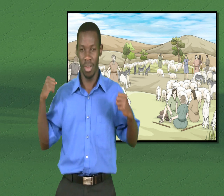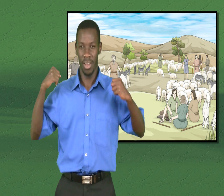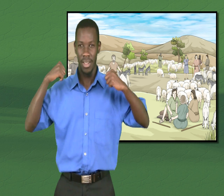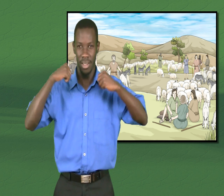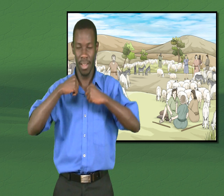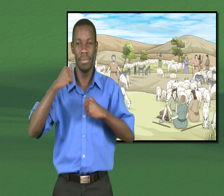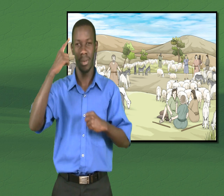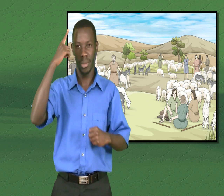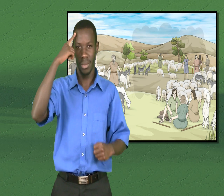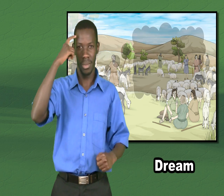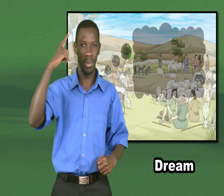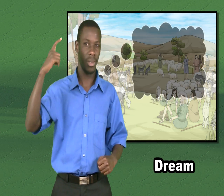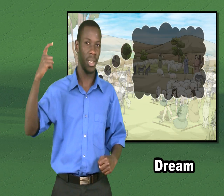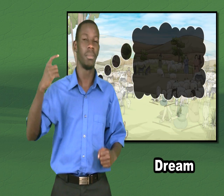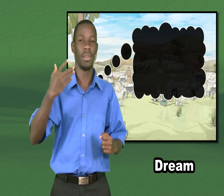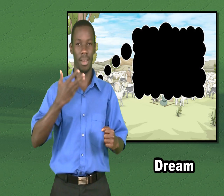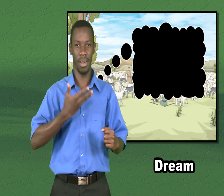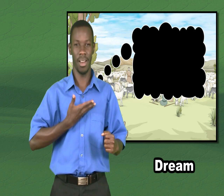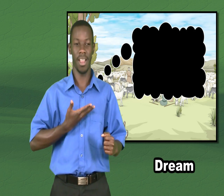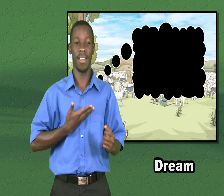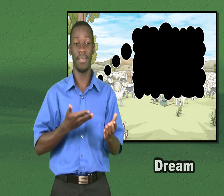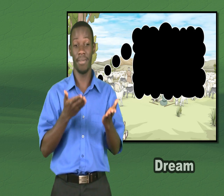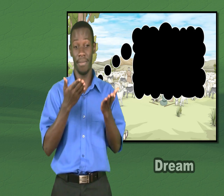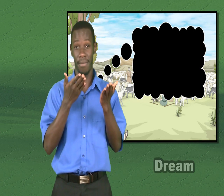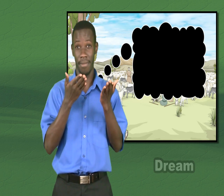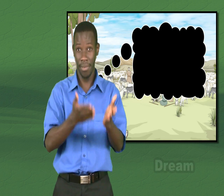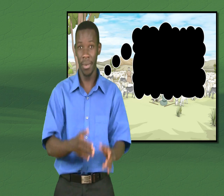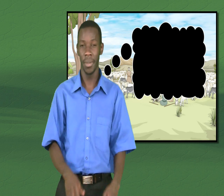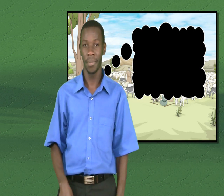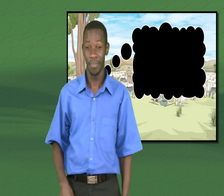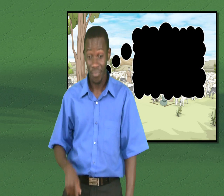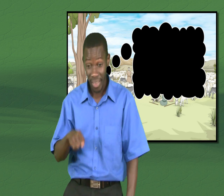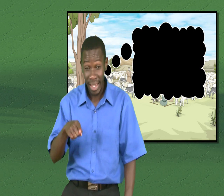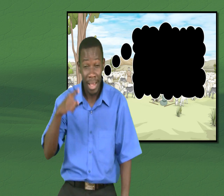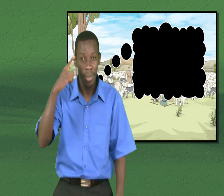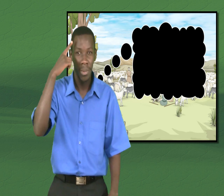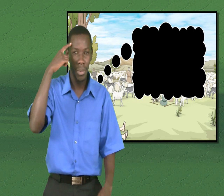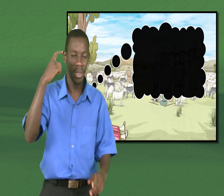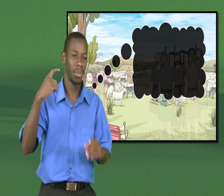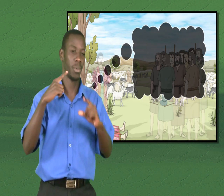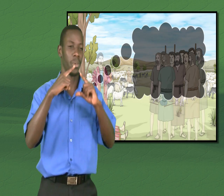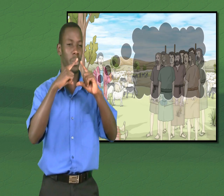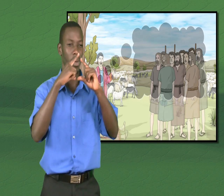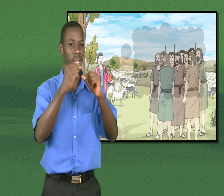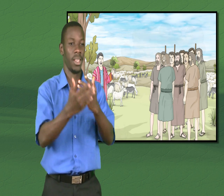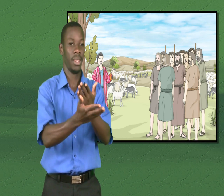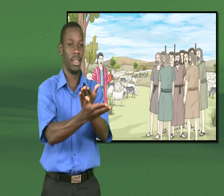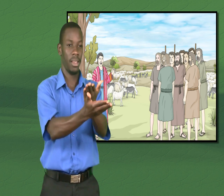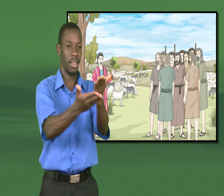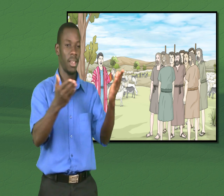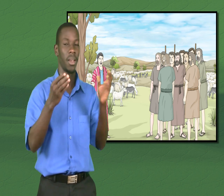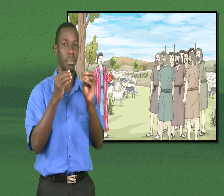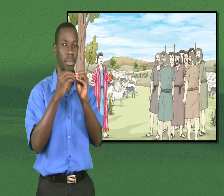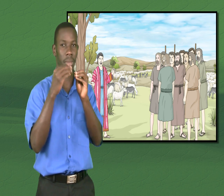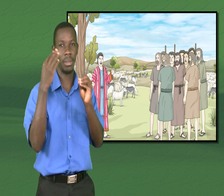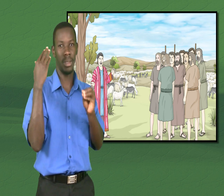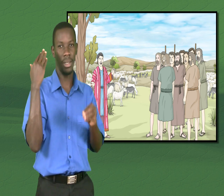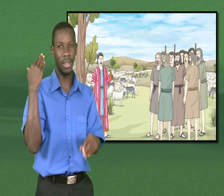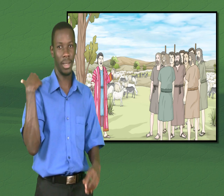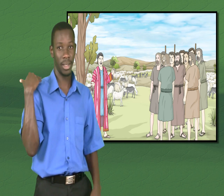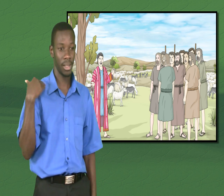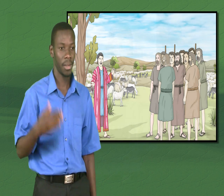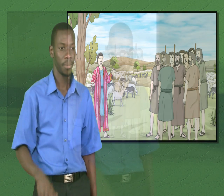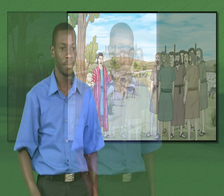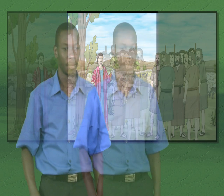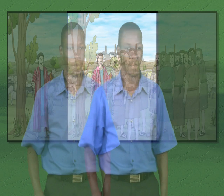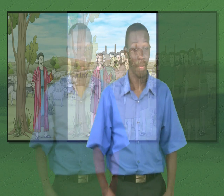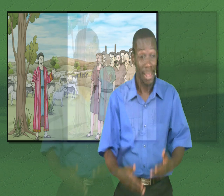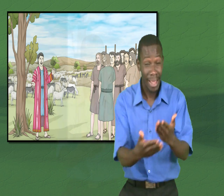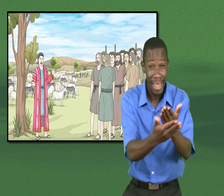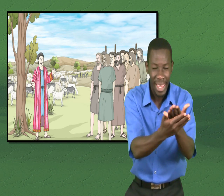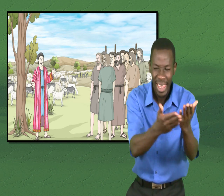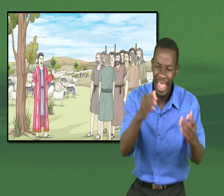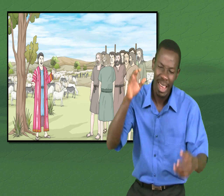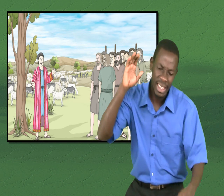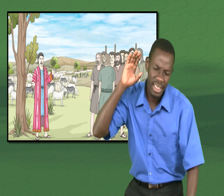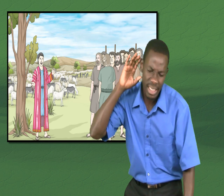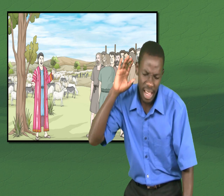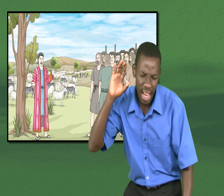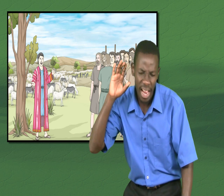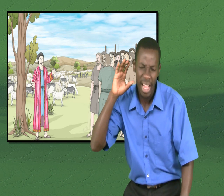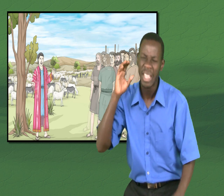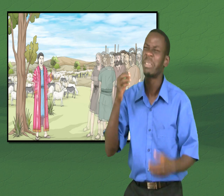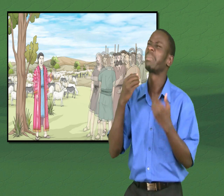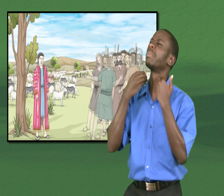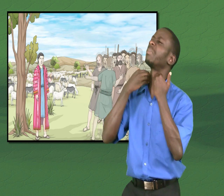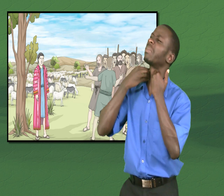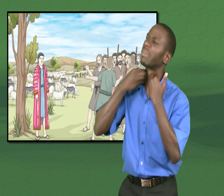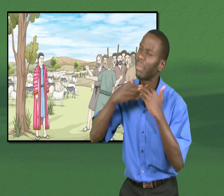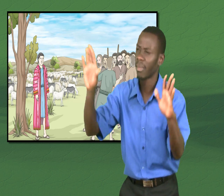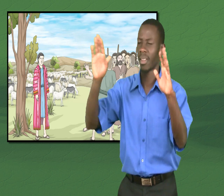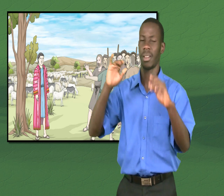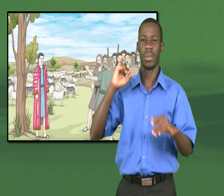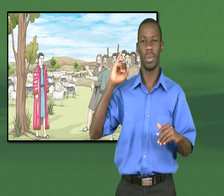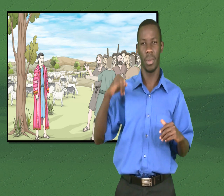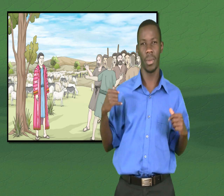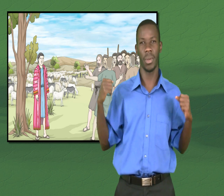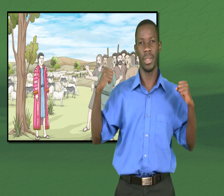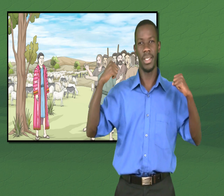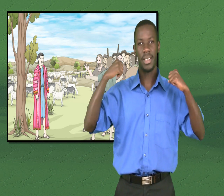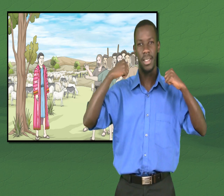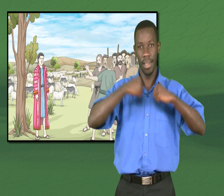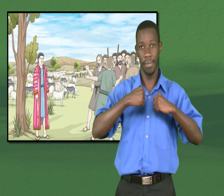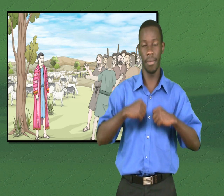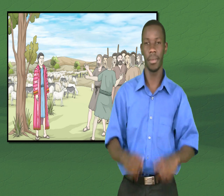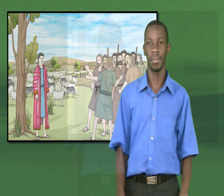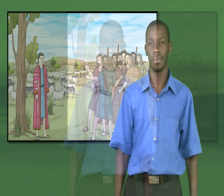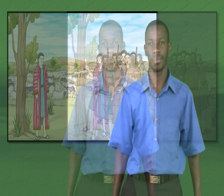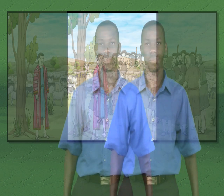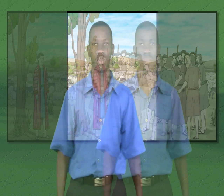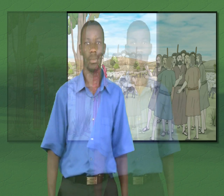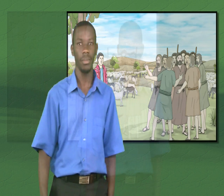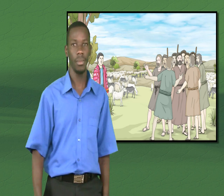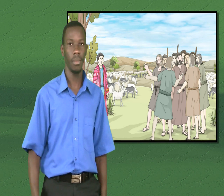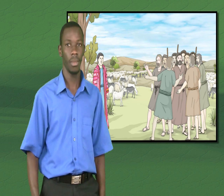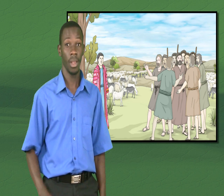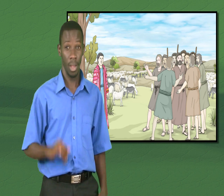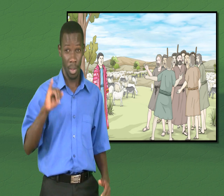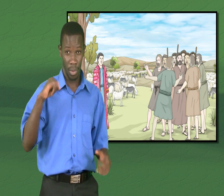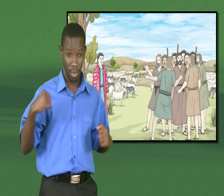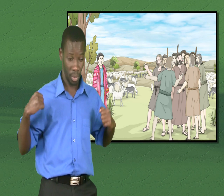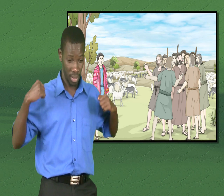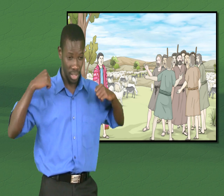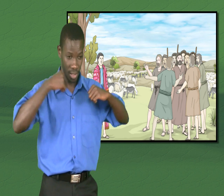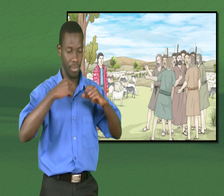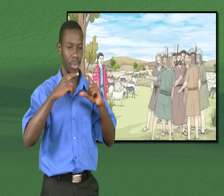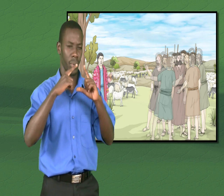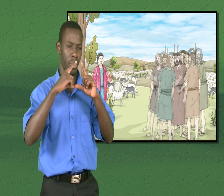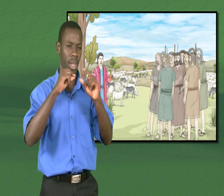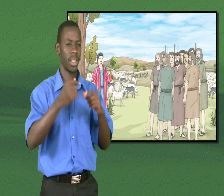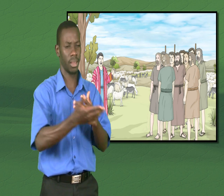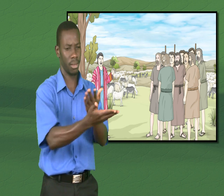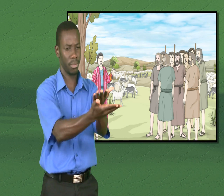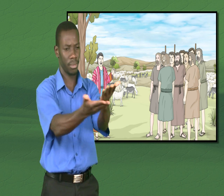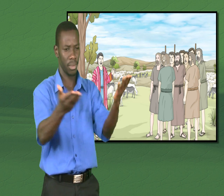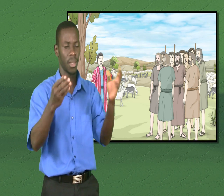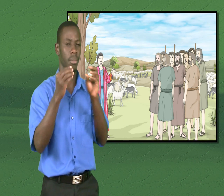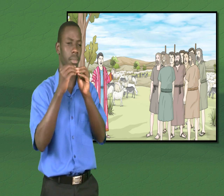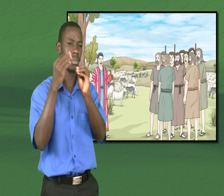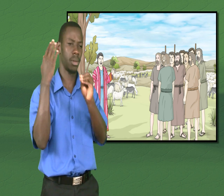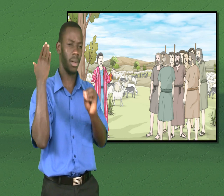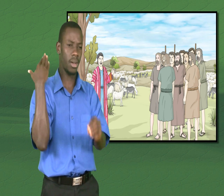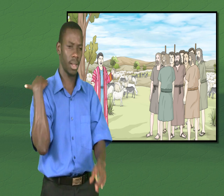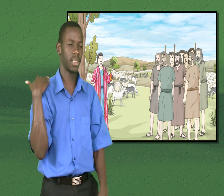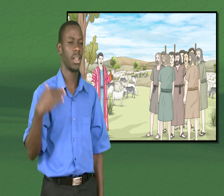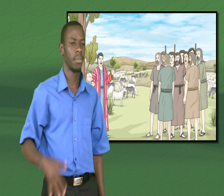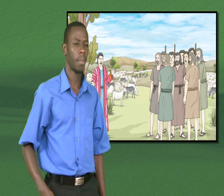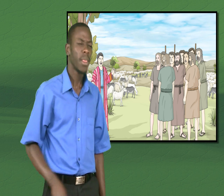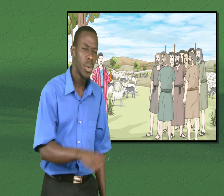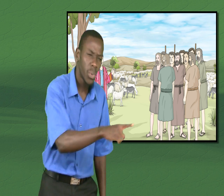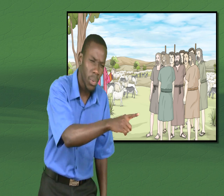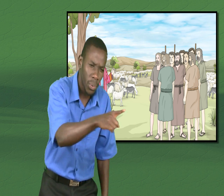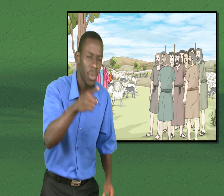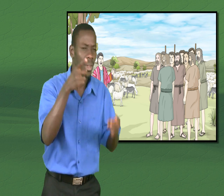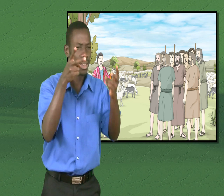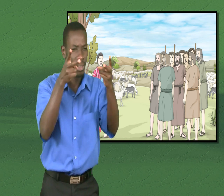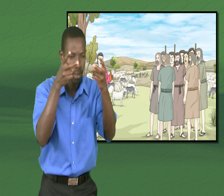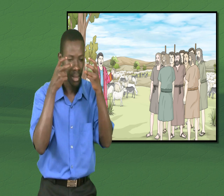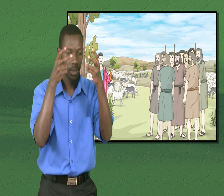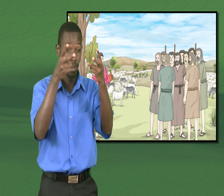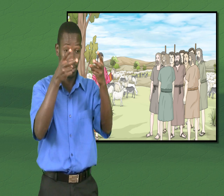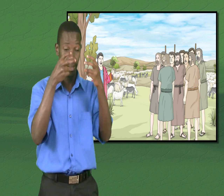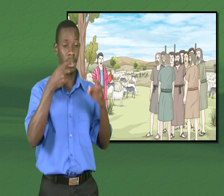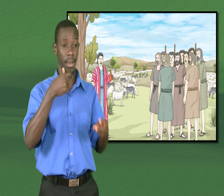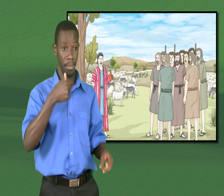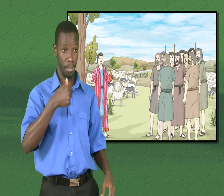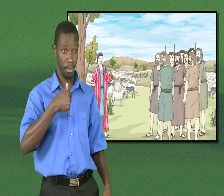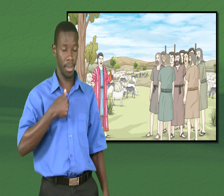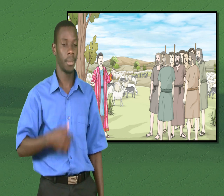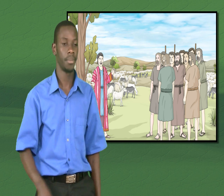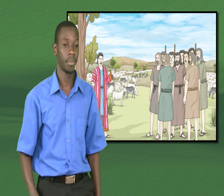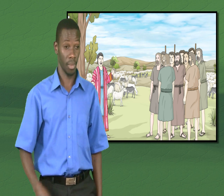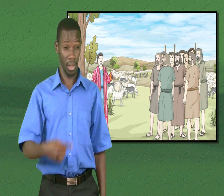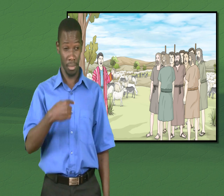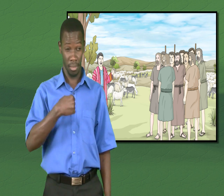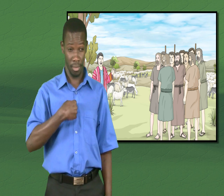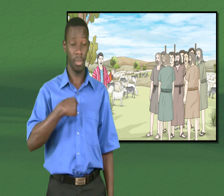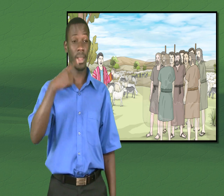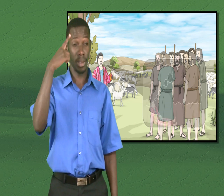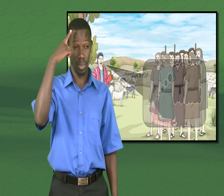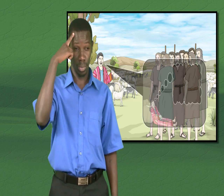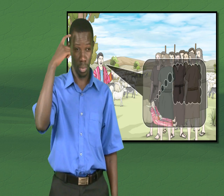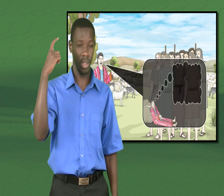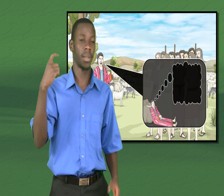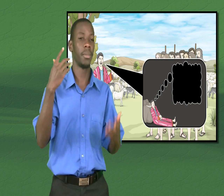Then Joseph had a dream, and when he told it to his brothers, they hated him even more.